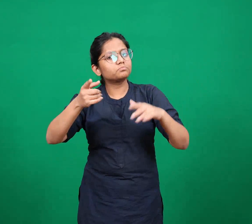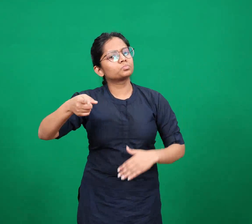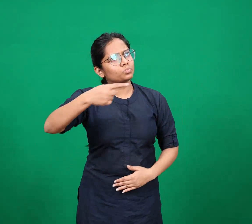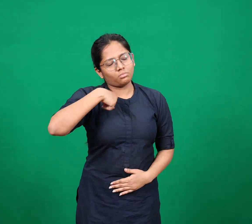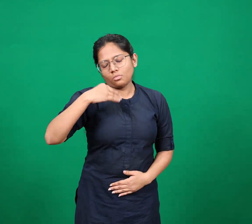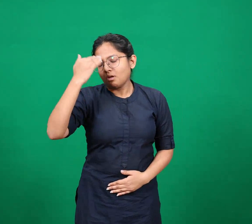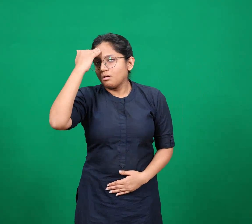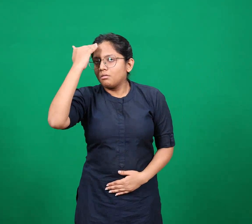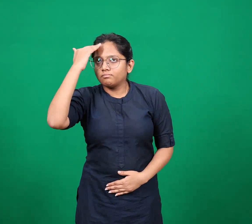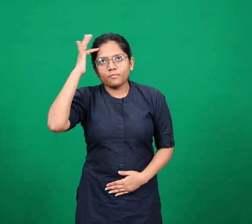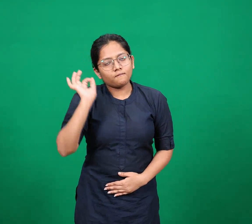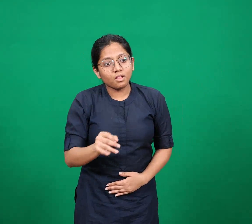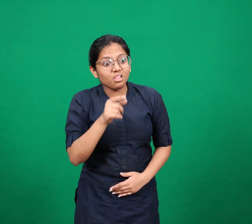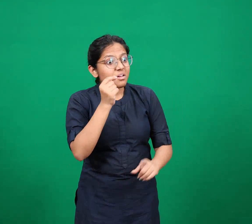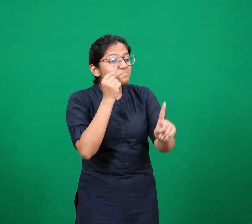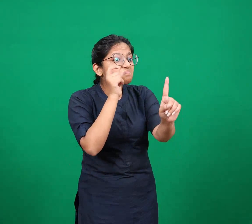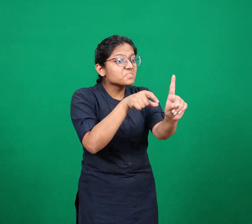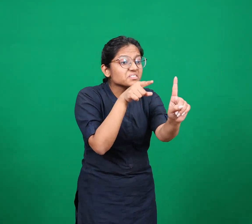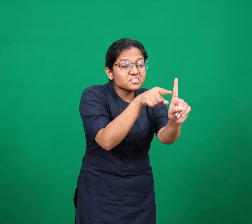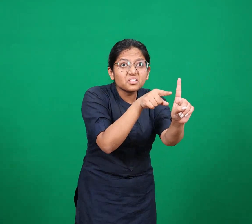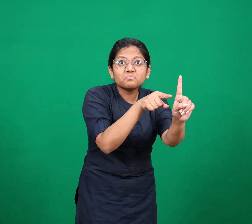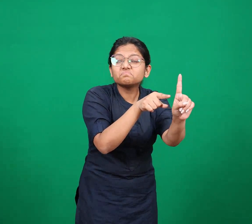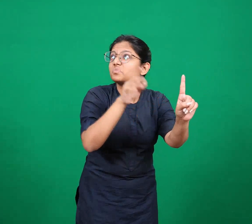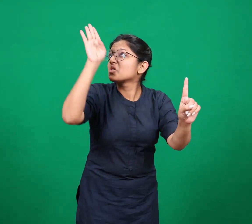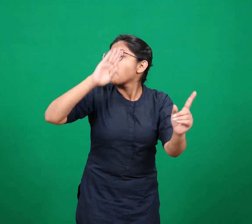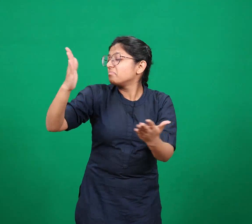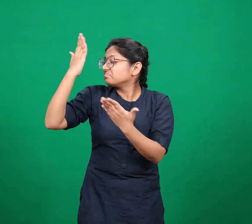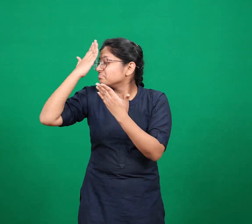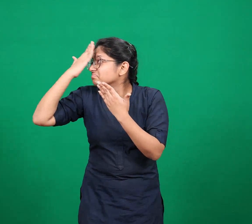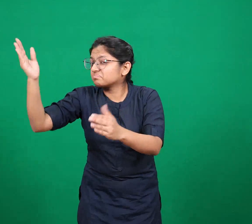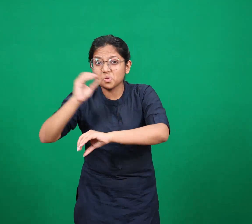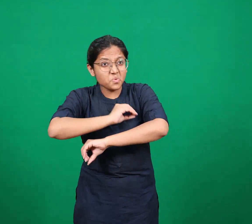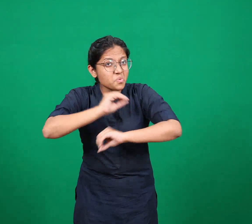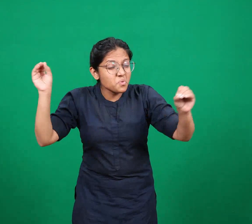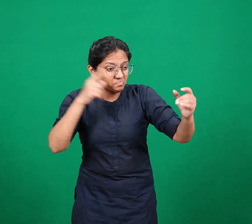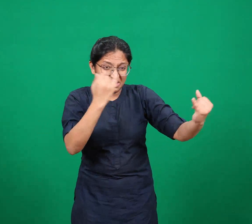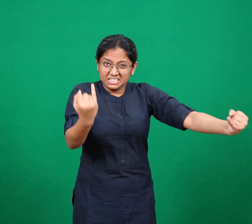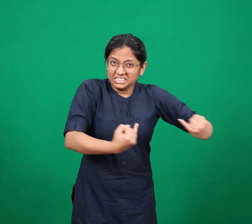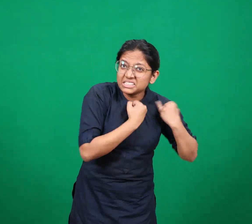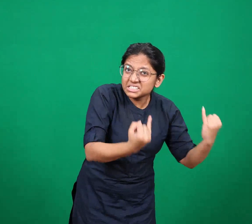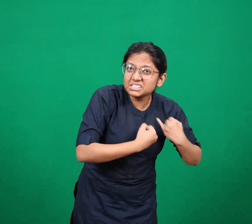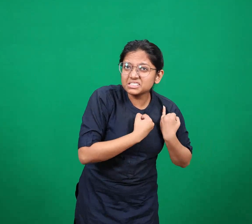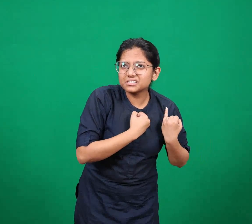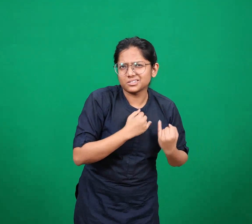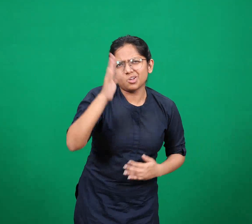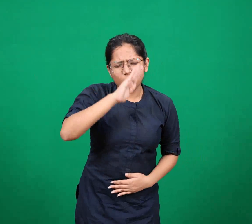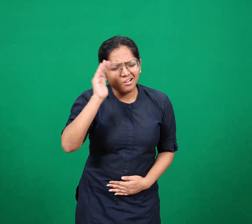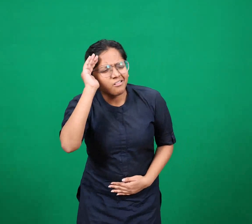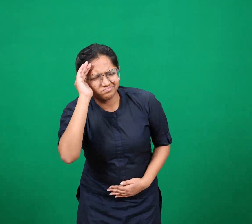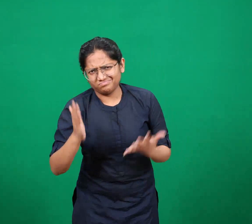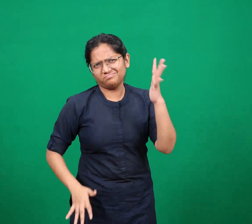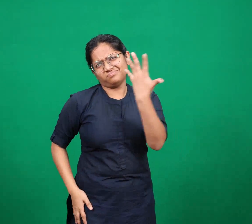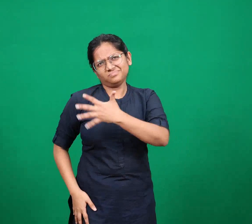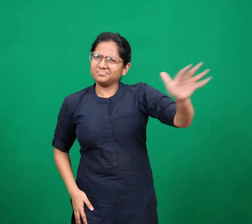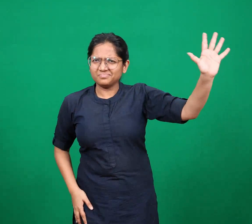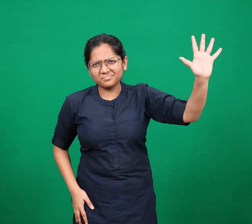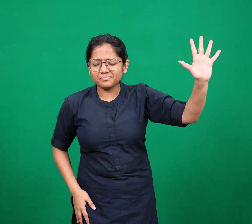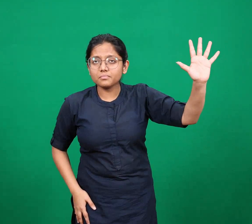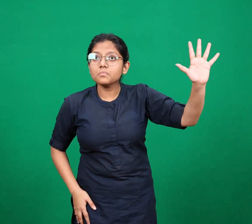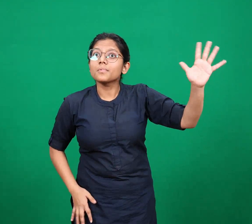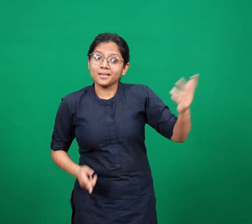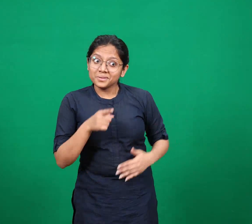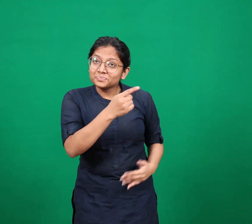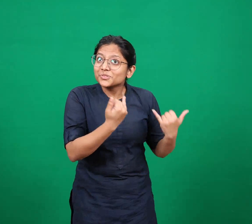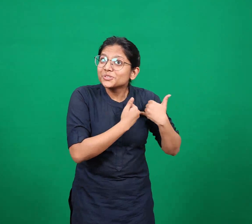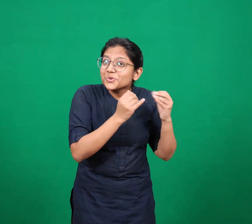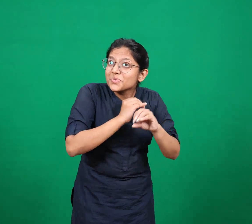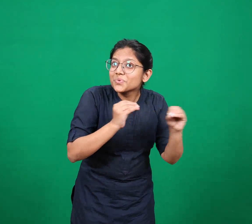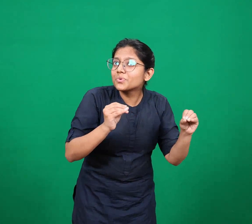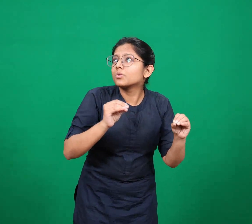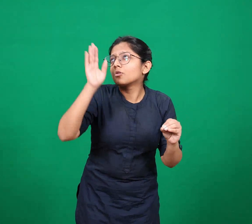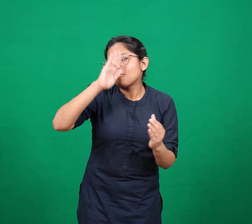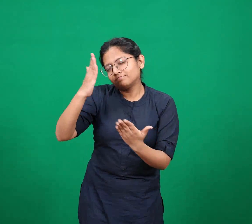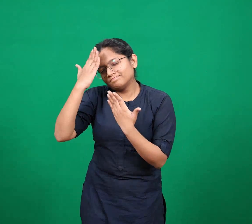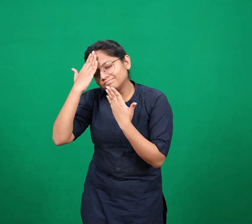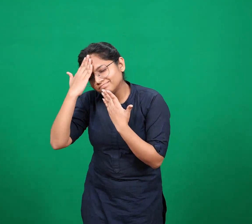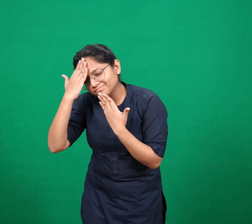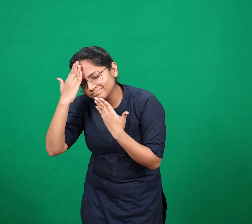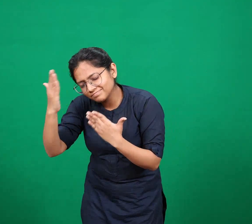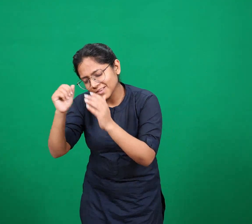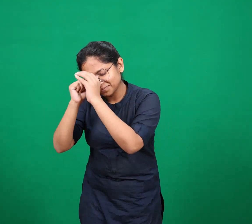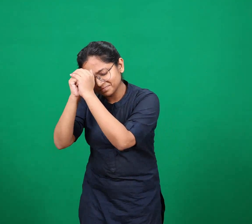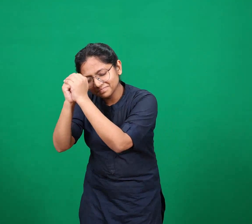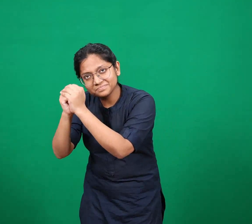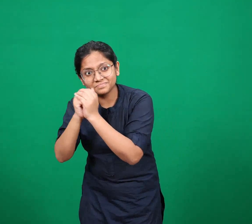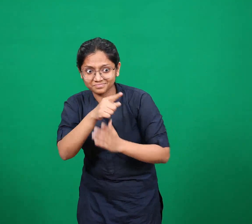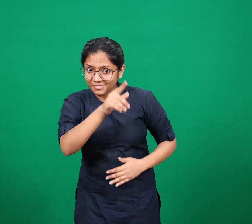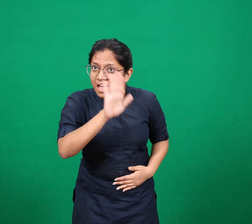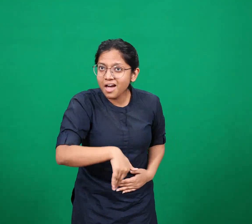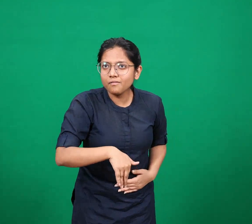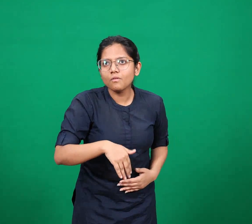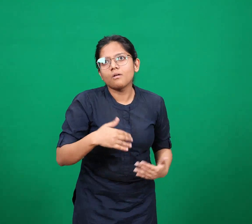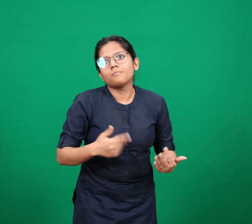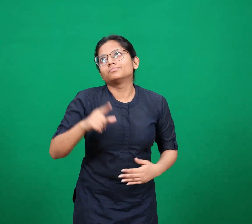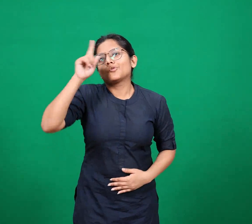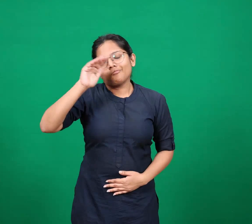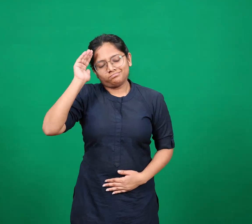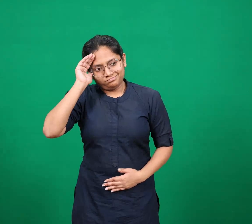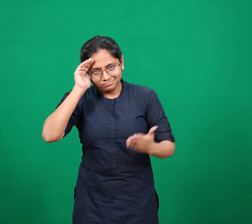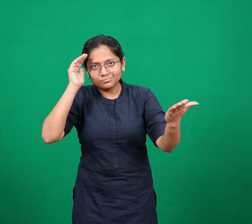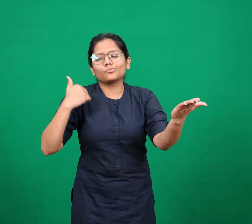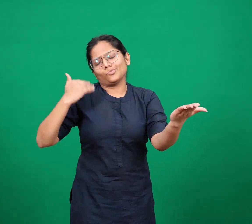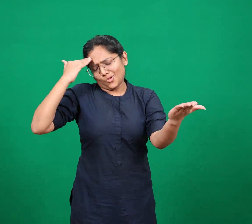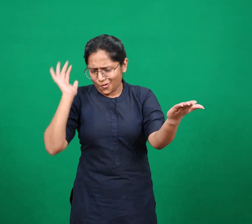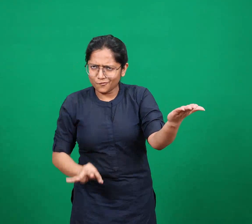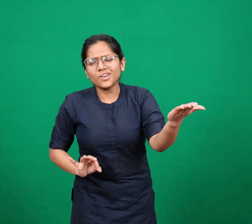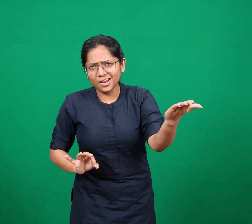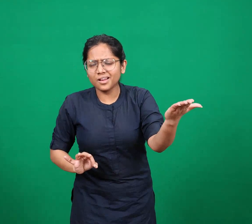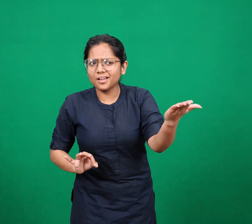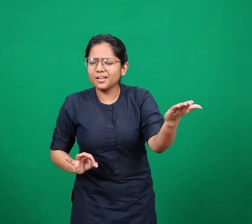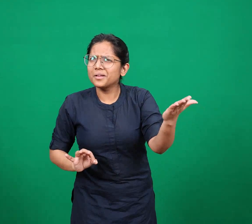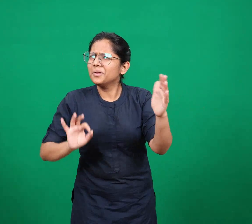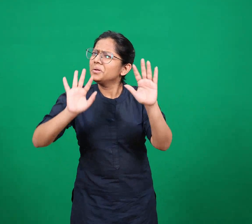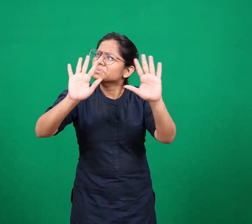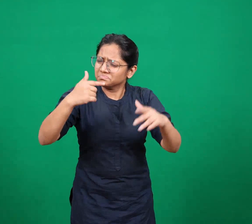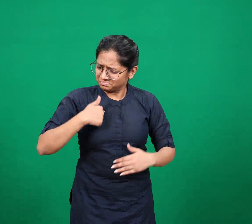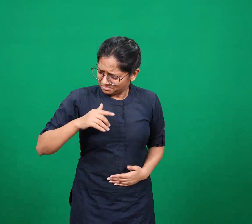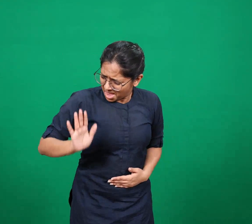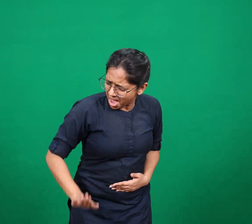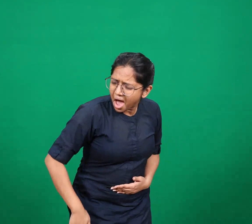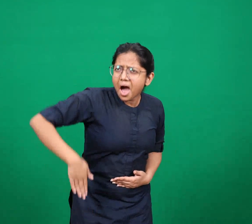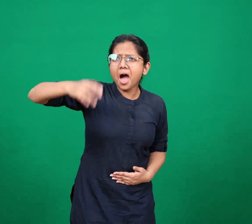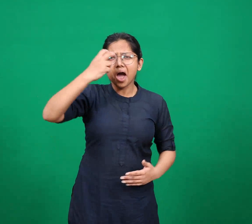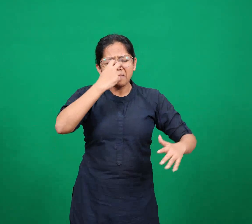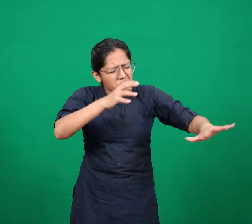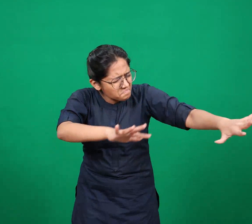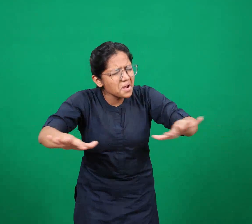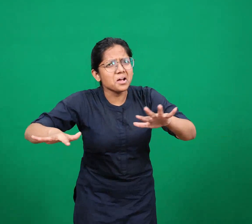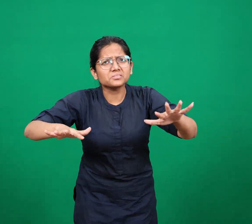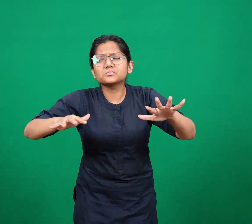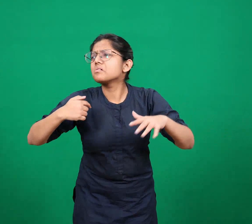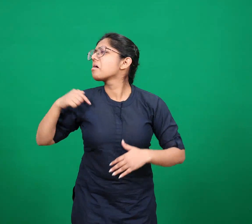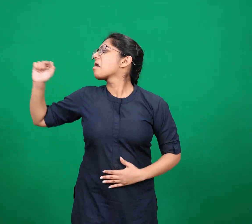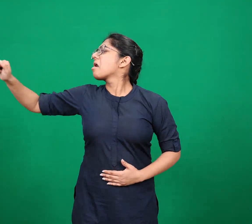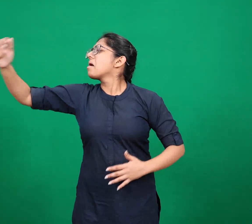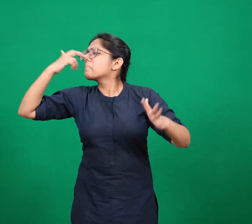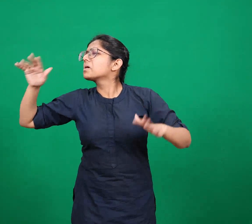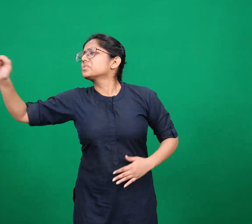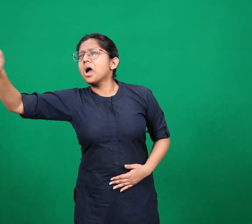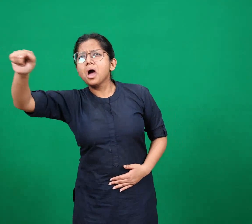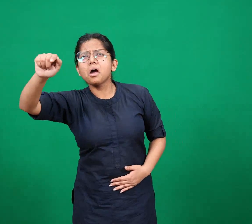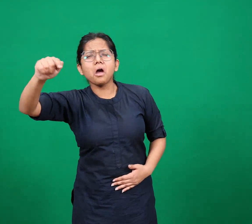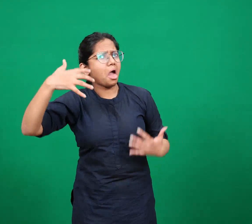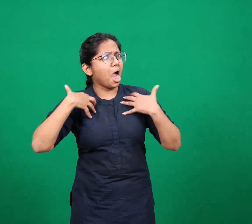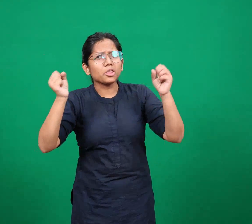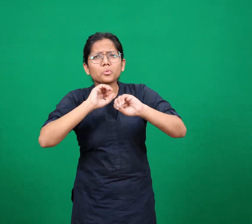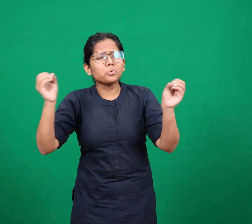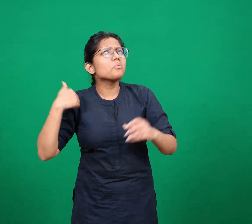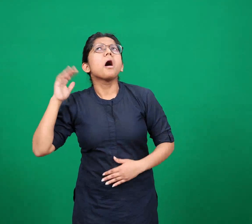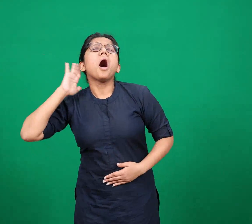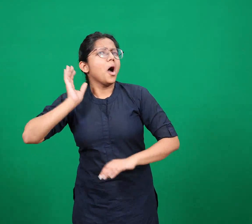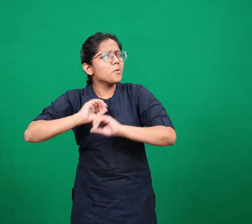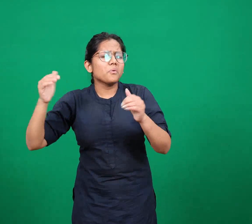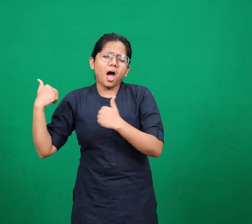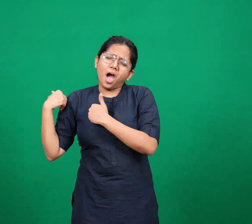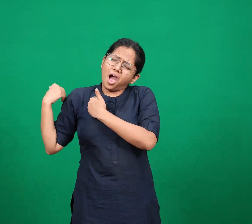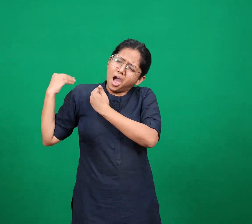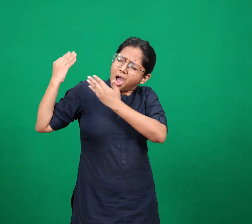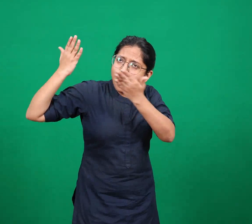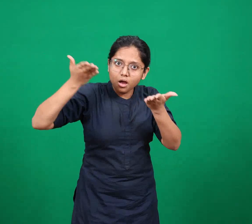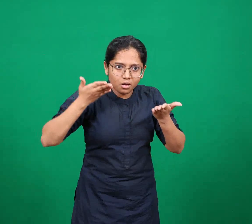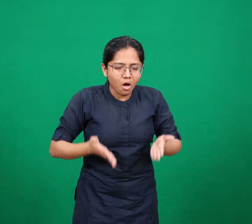We know that God does not listen to sinners, but He does listen to the one who worships Him and does His will.